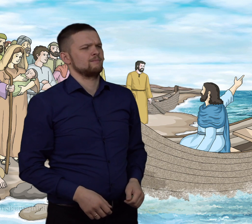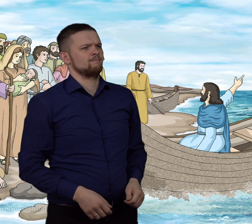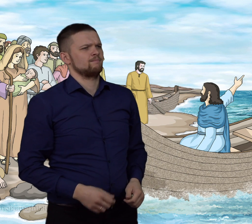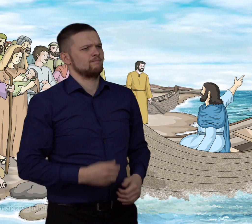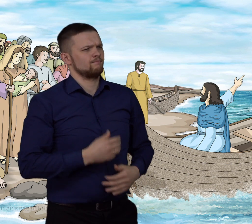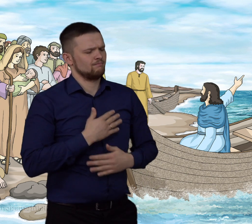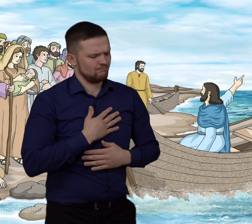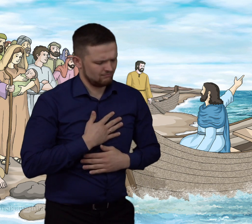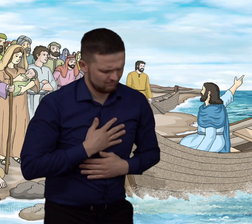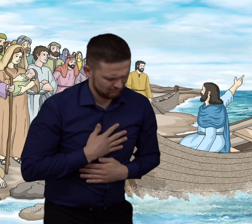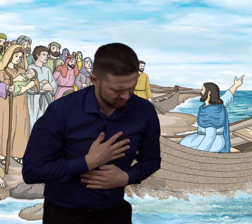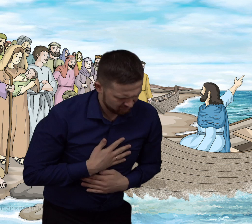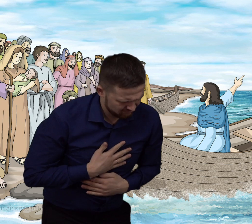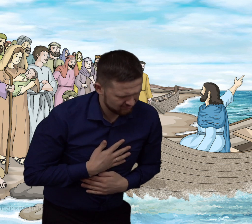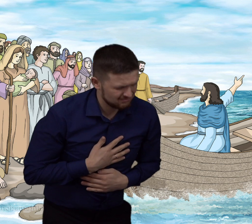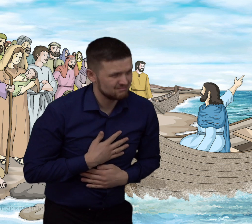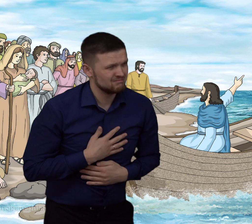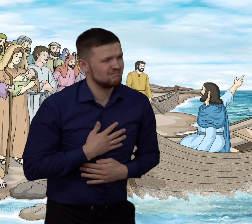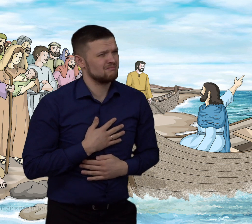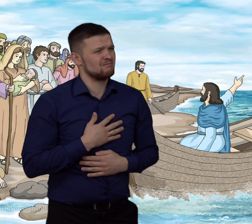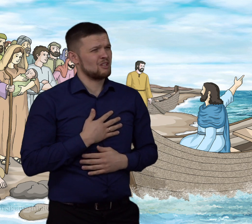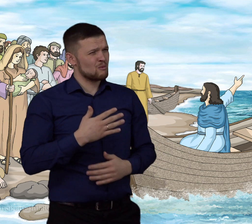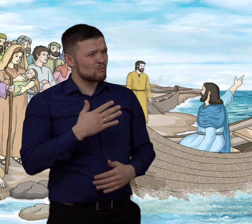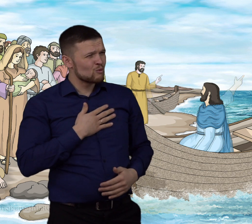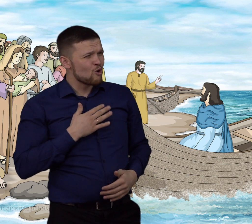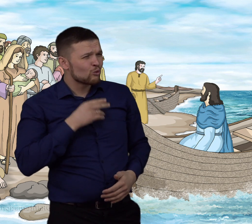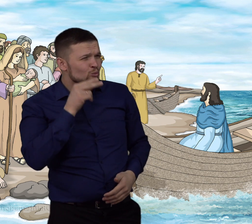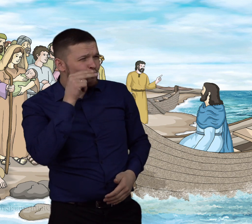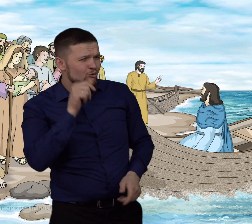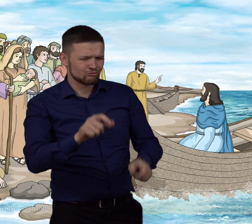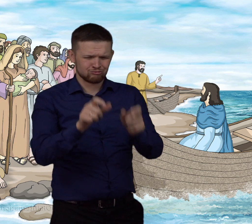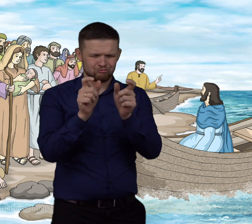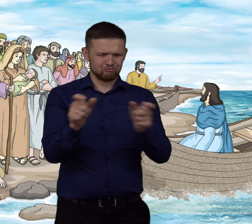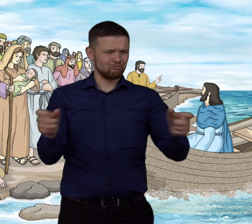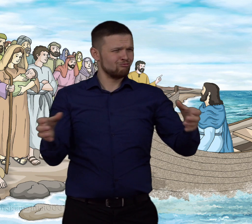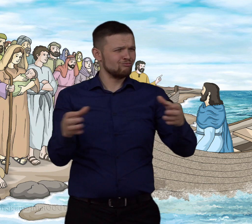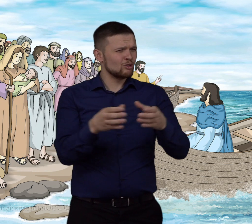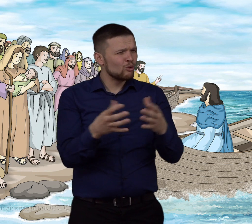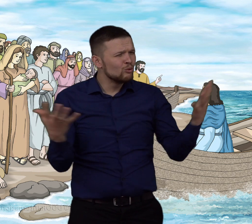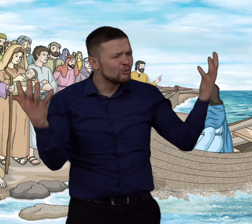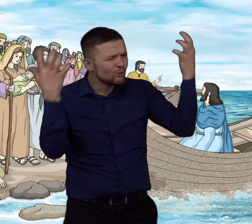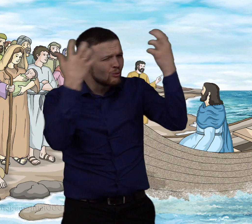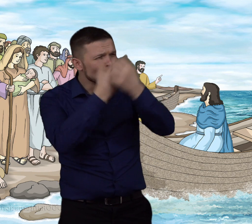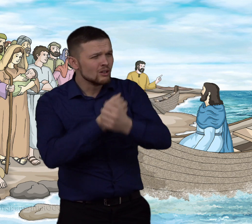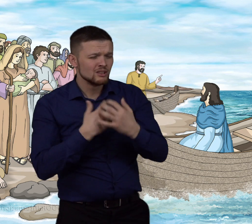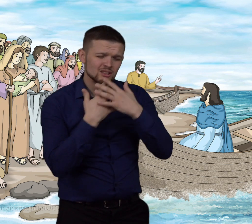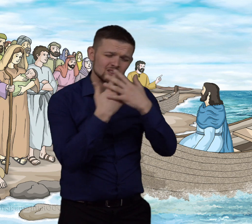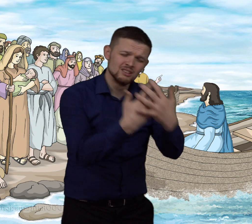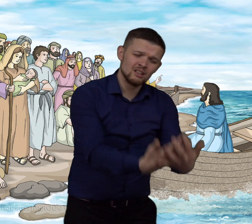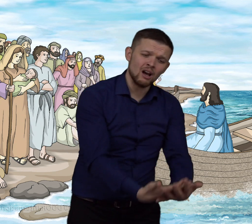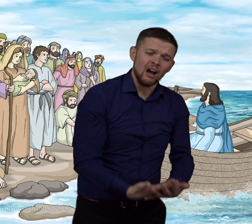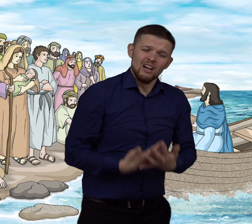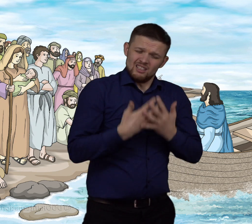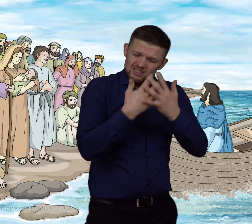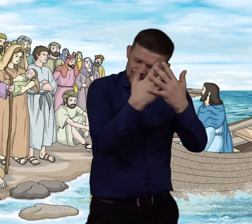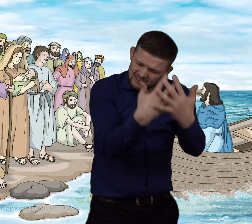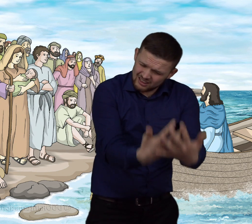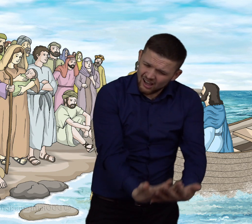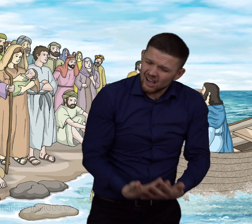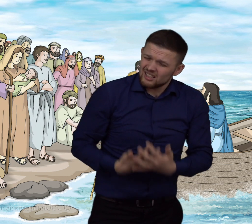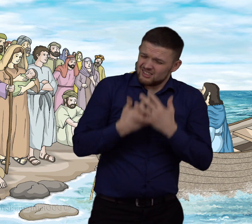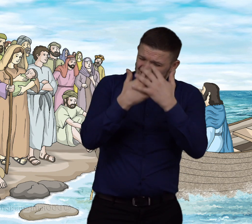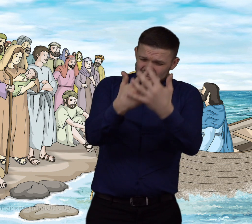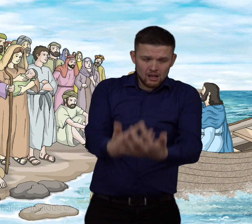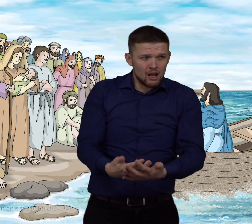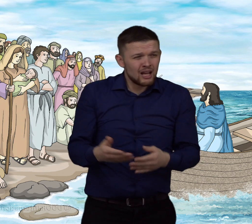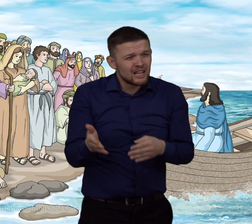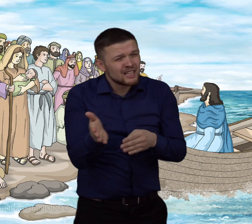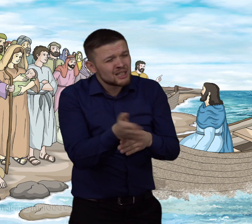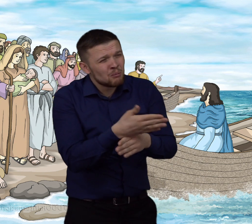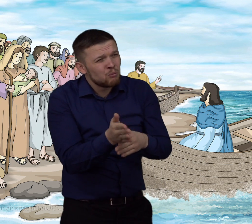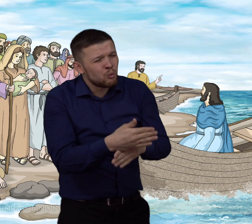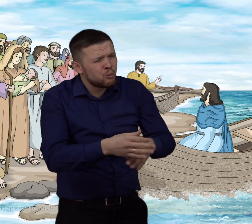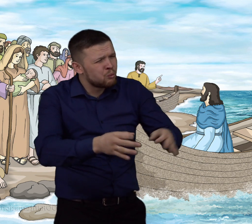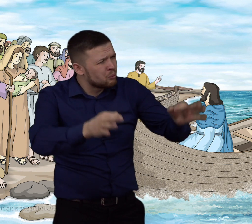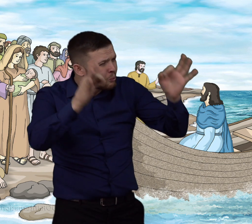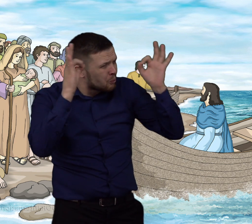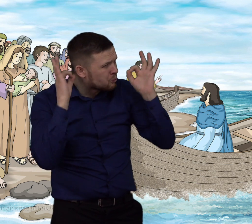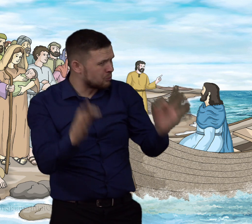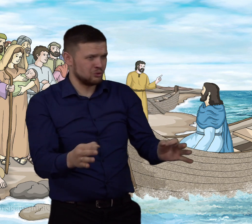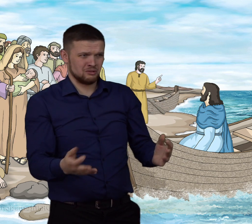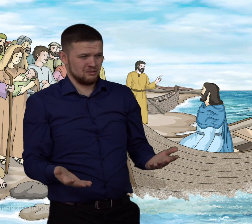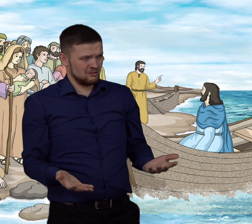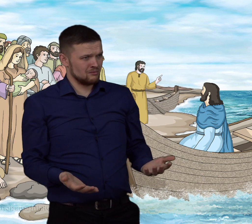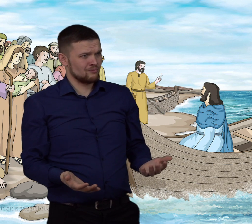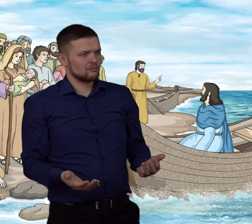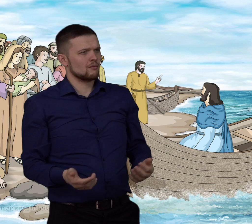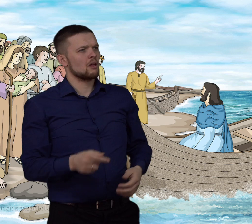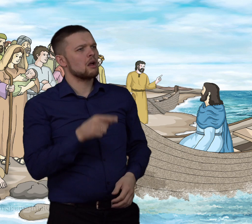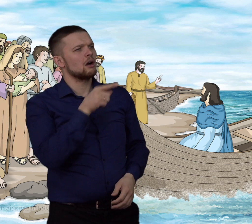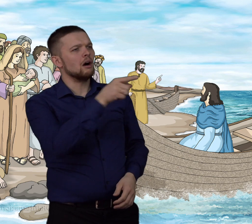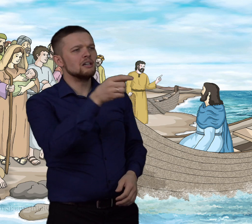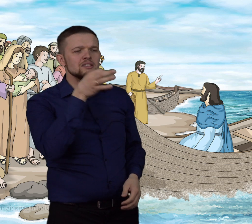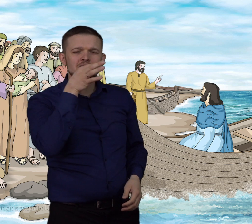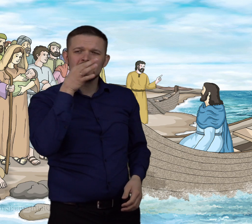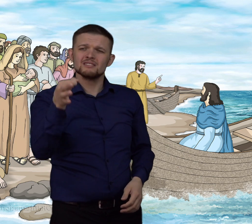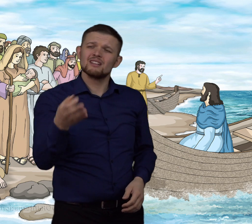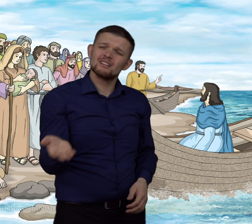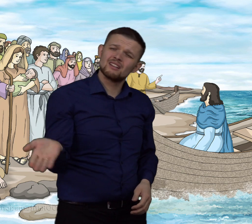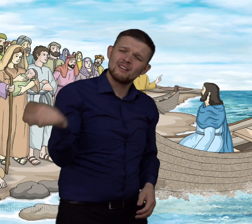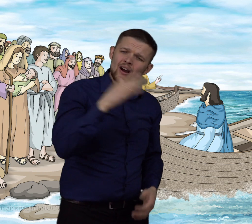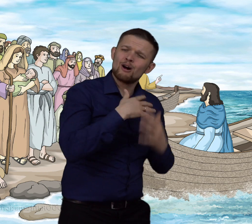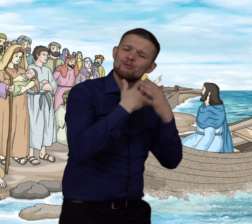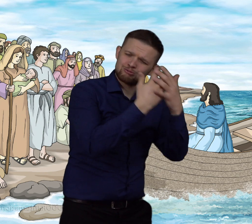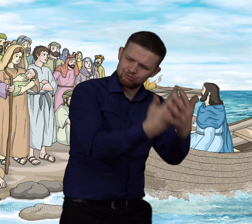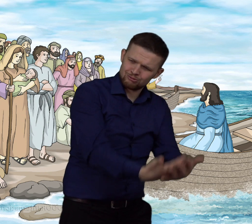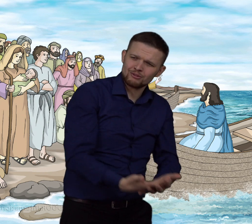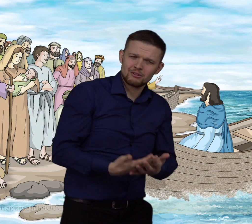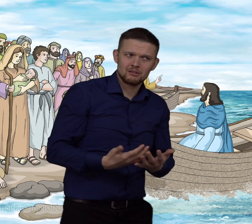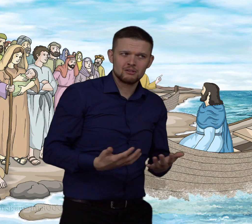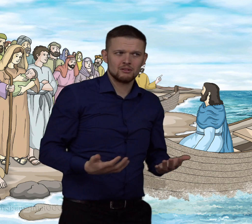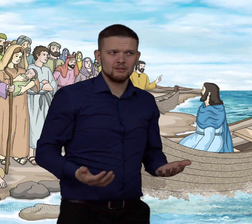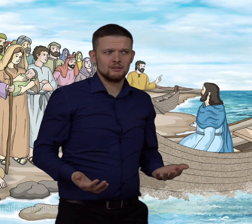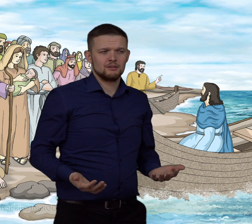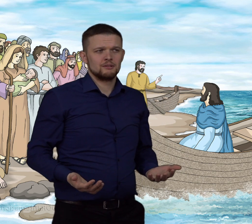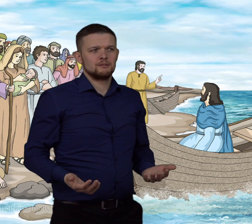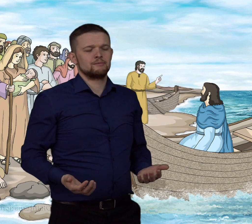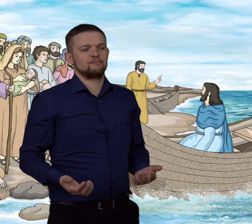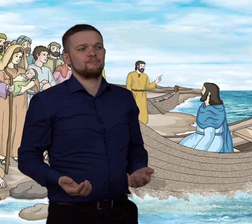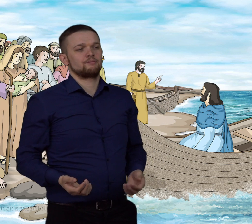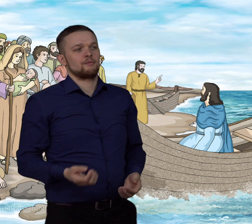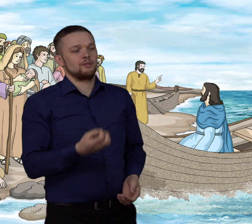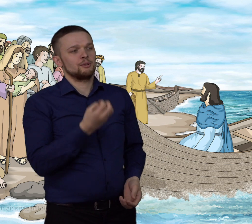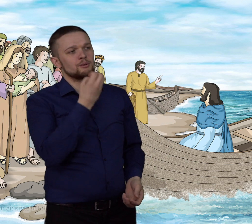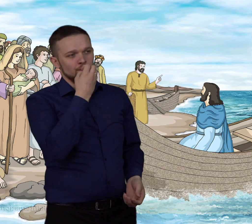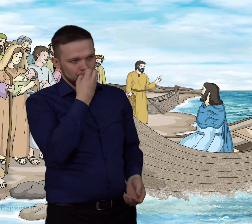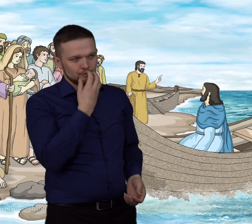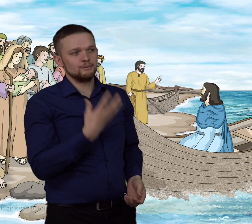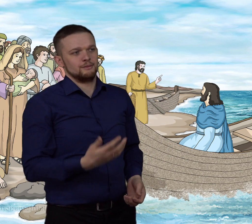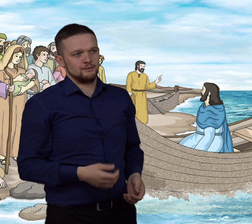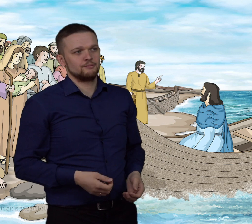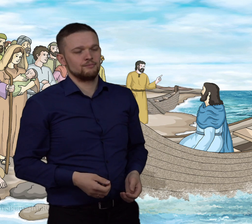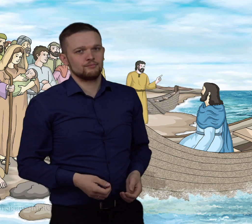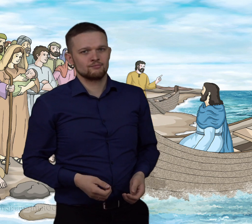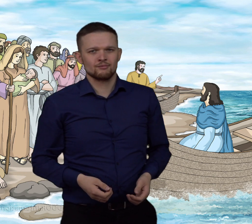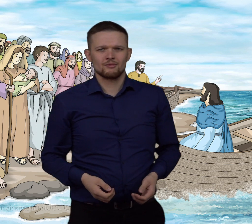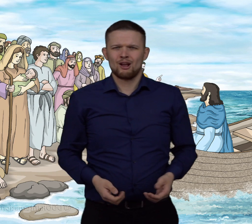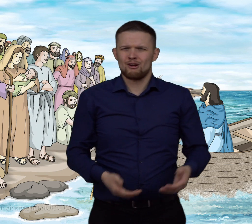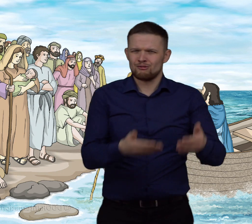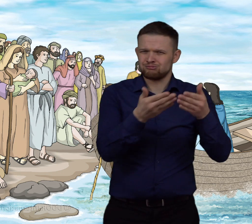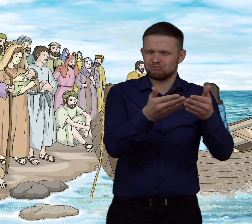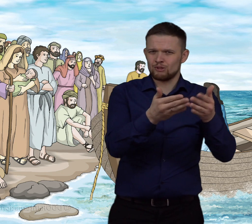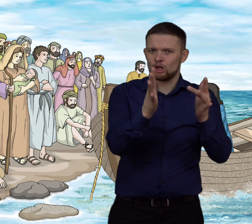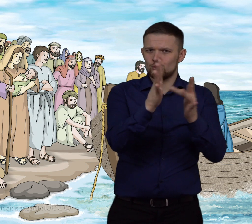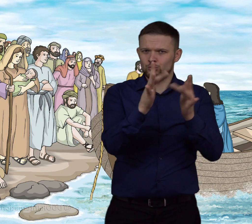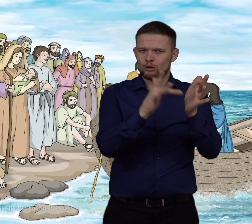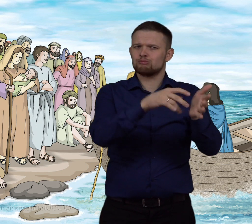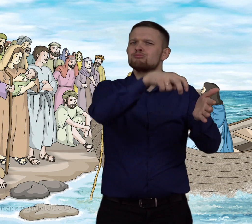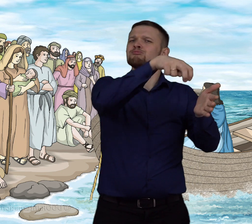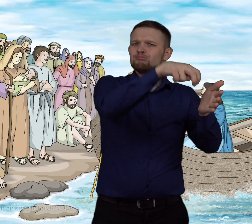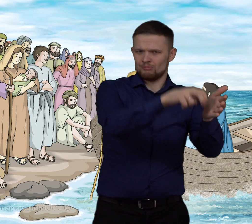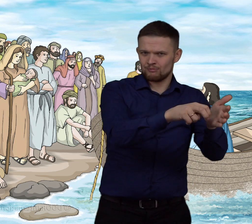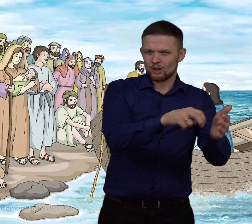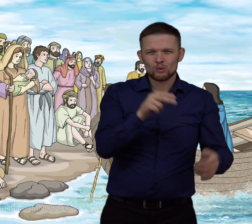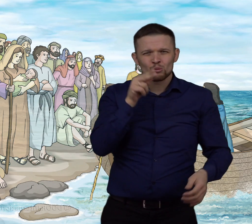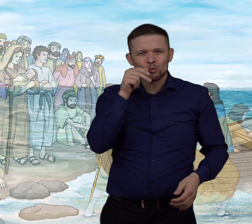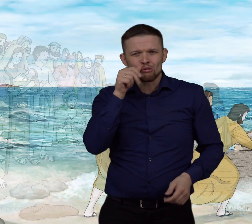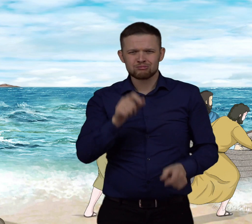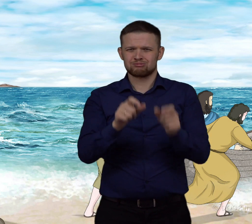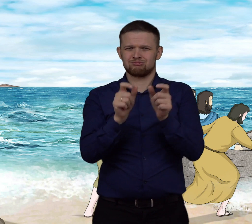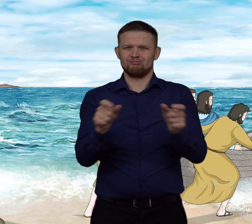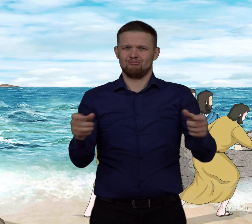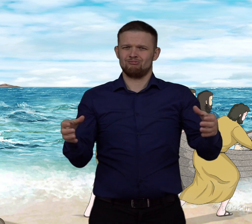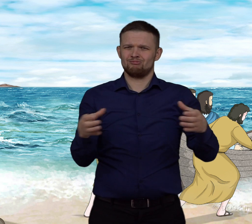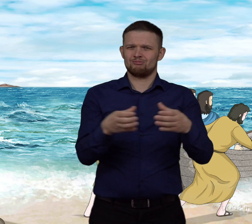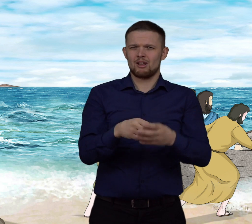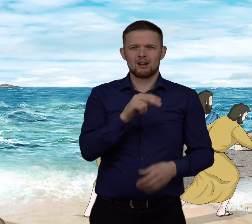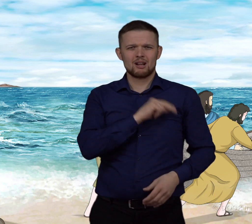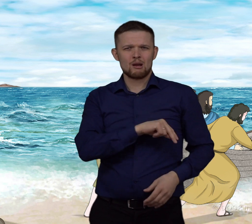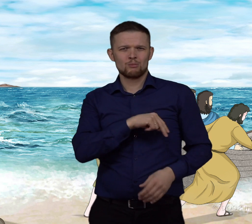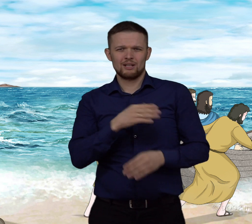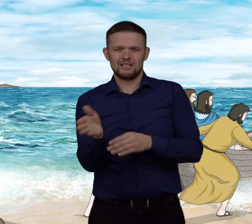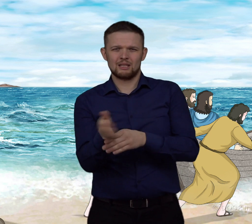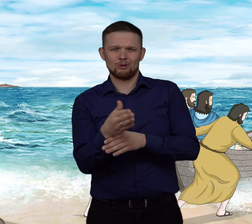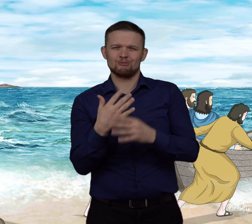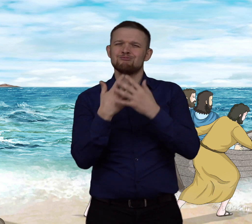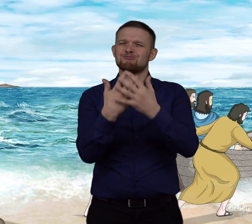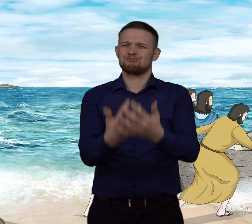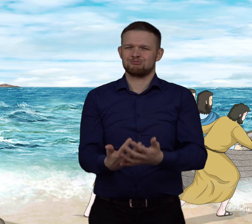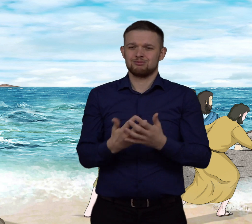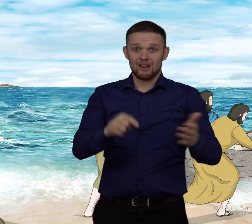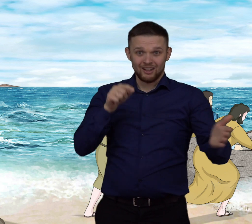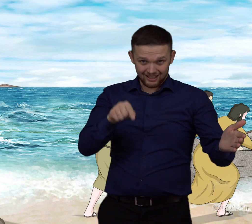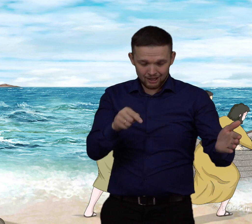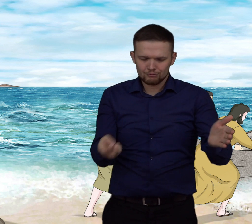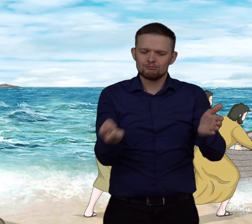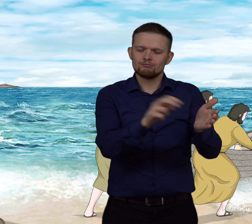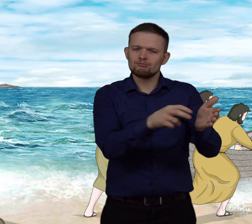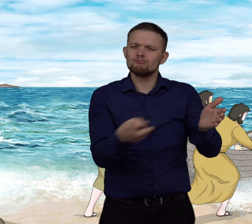“Master,” Simon replied, “we have worked hard all night without catching anything.